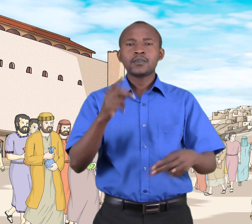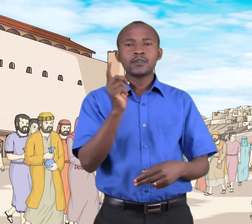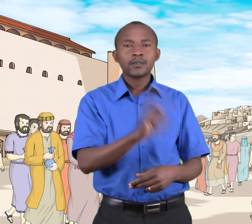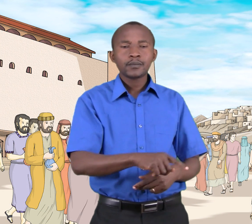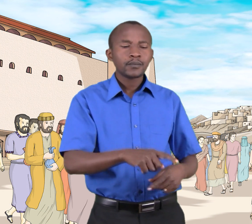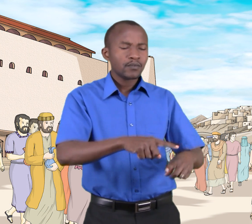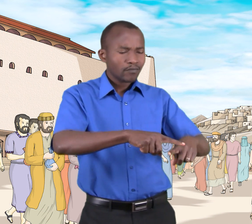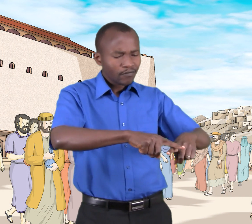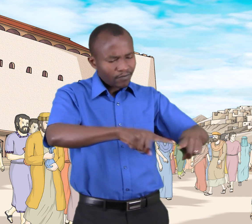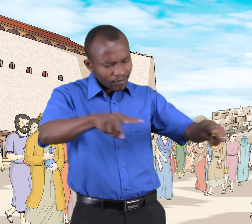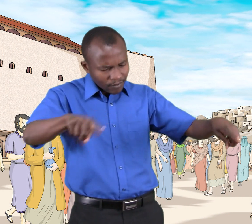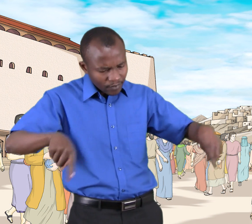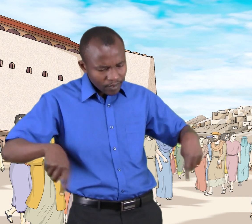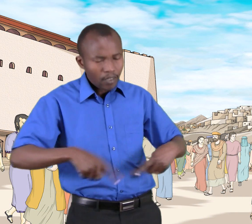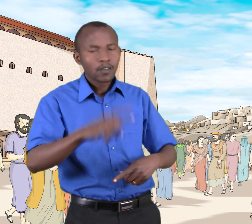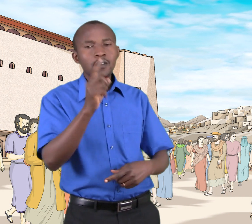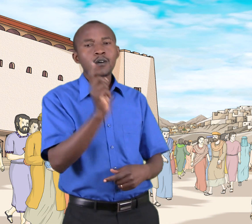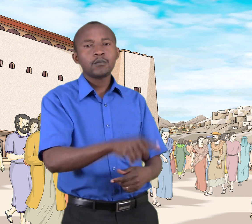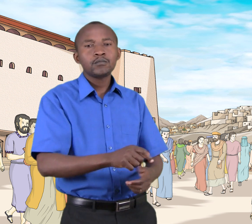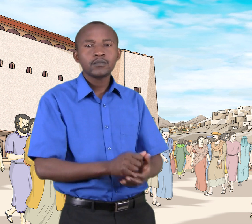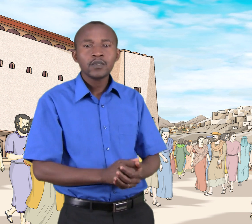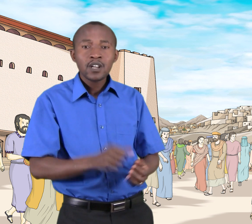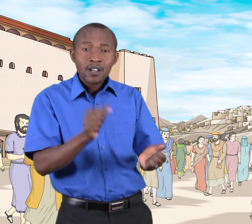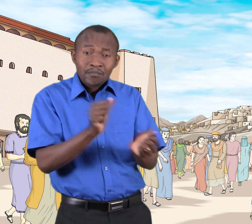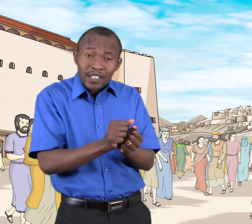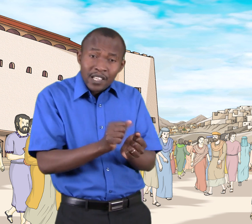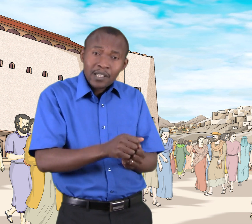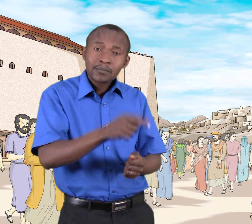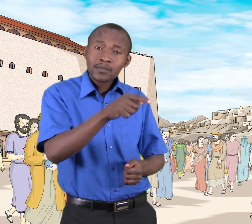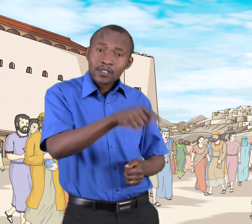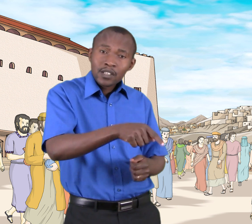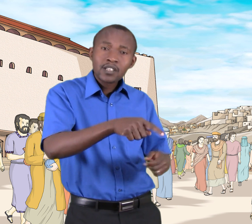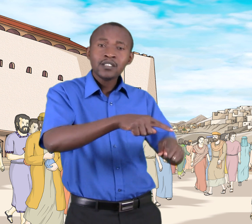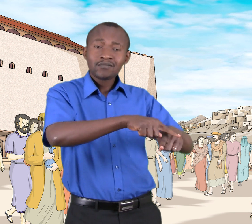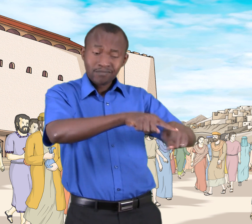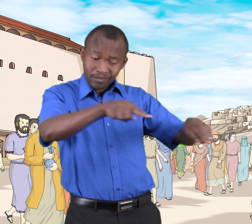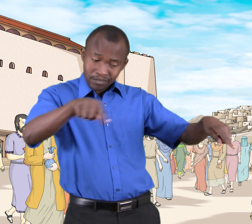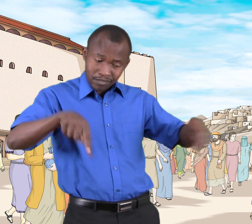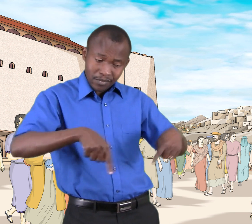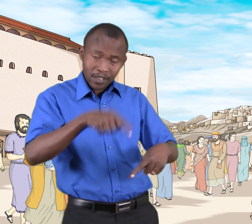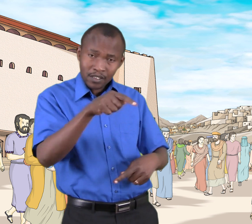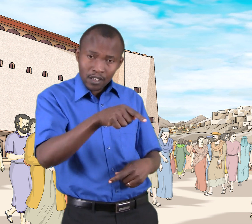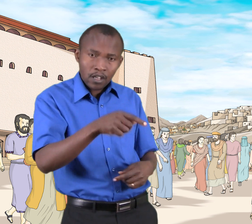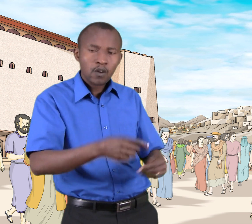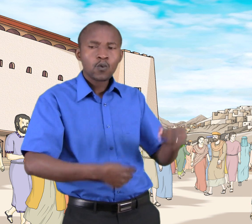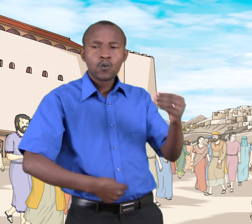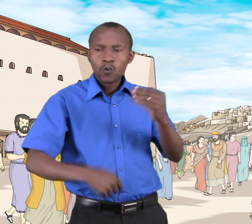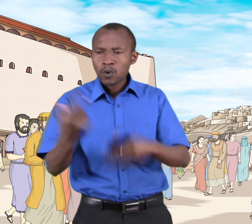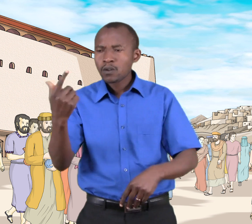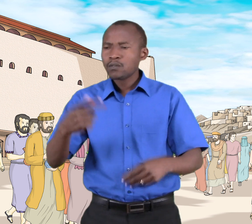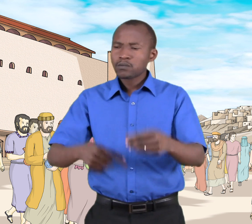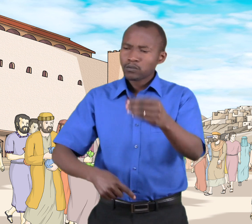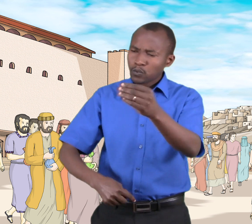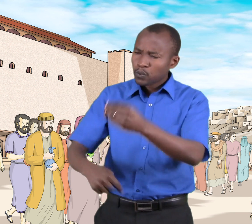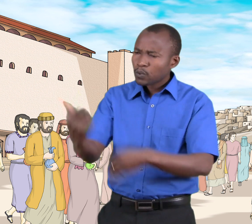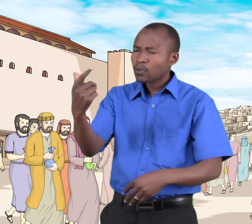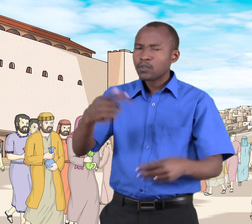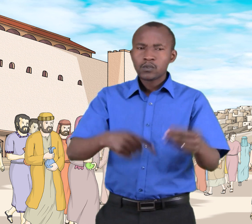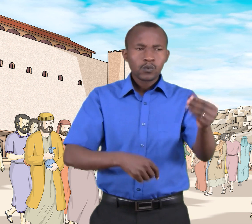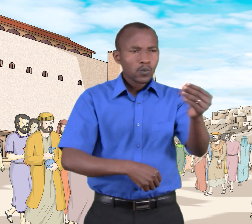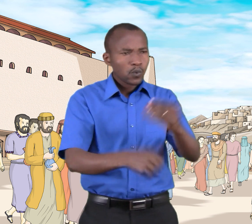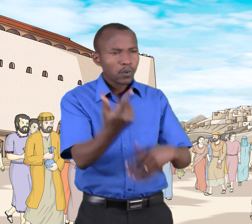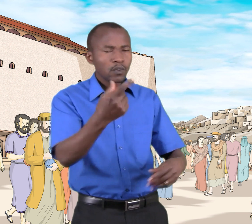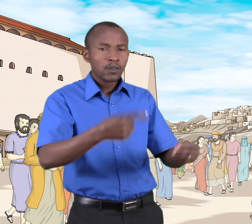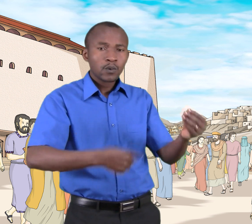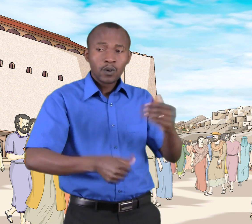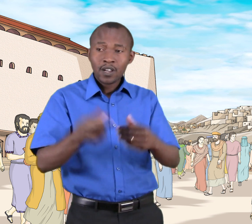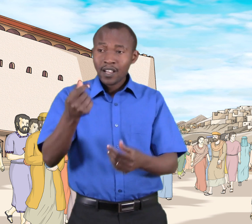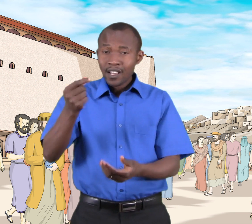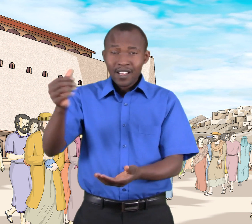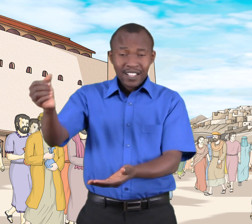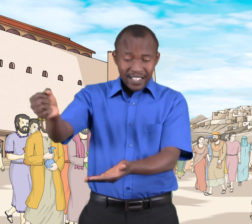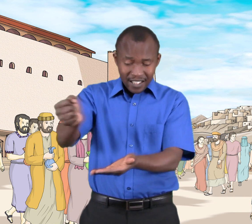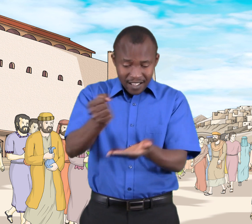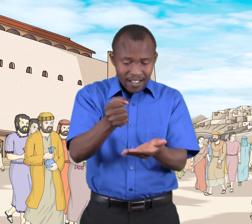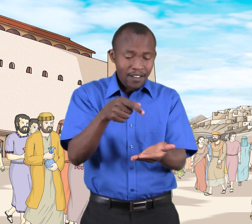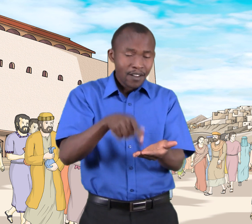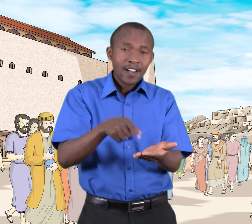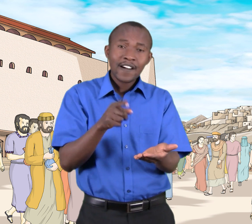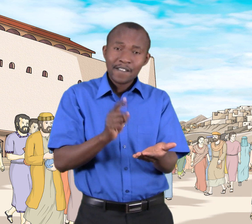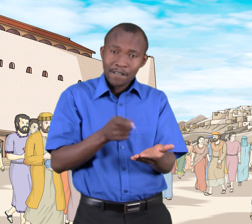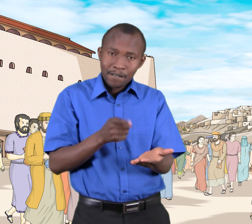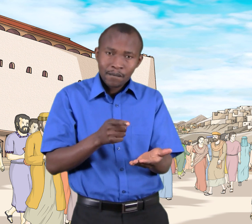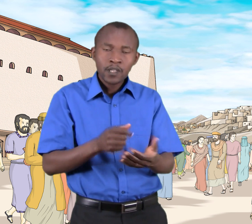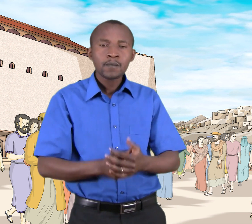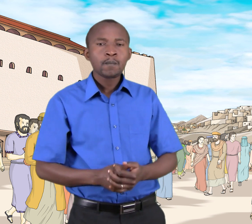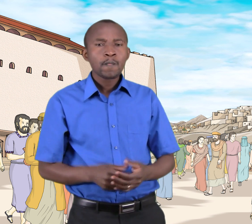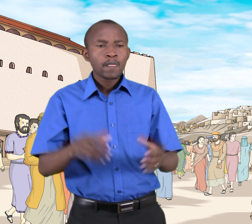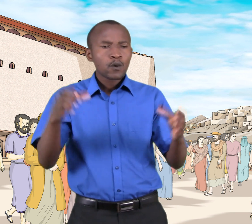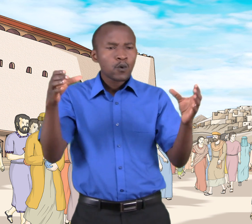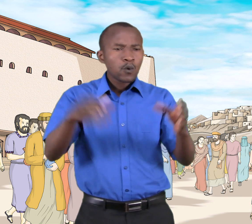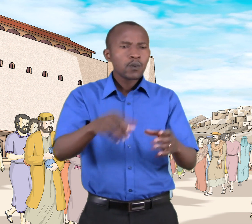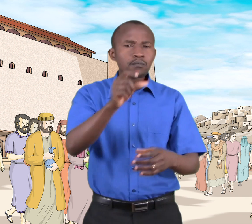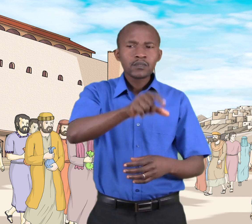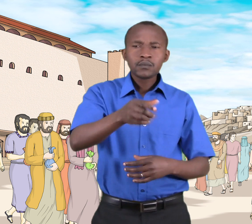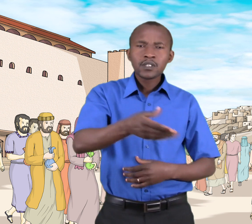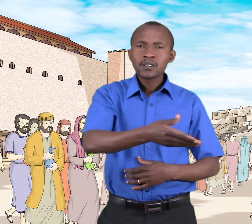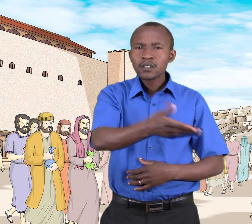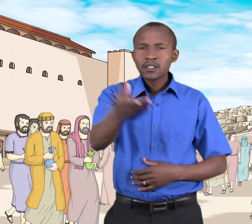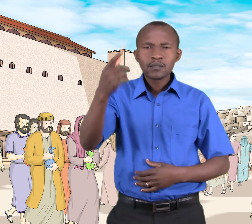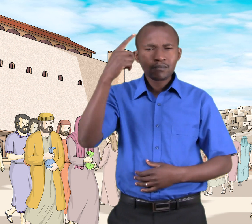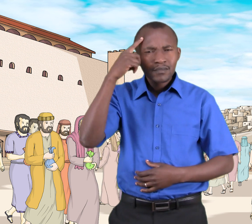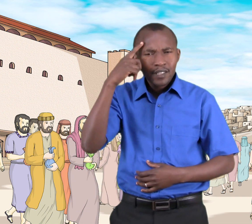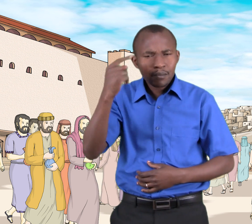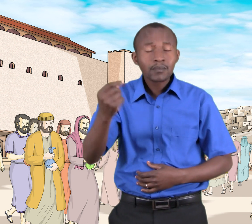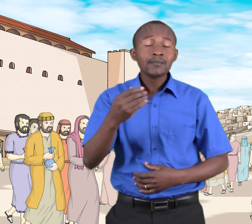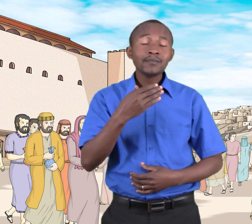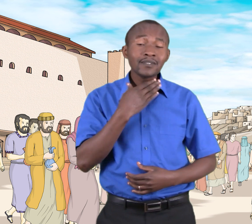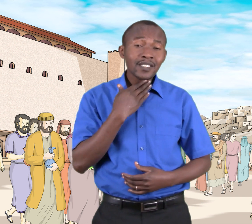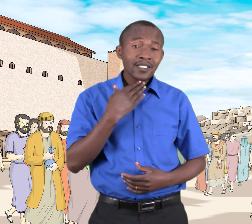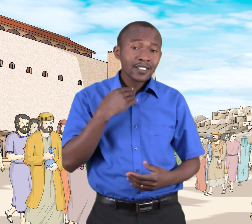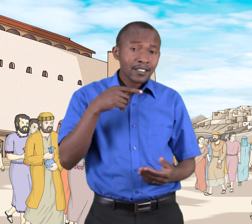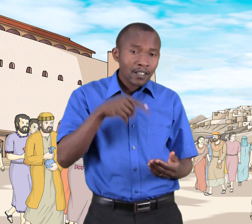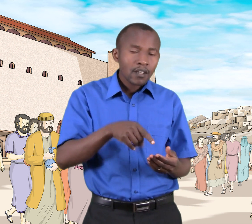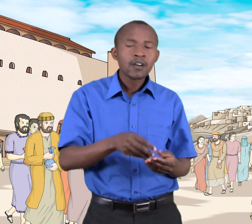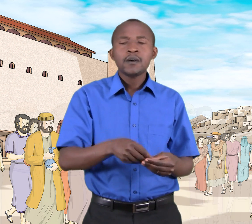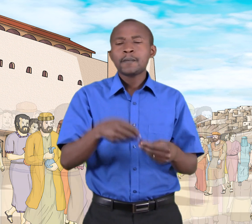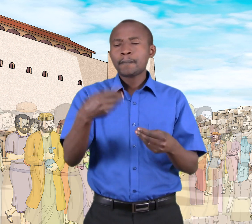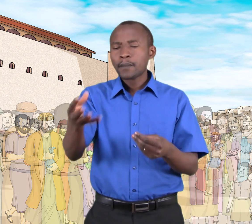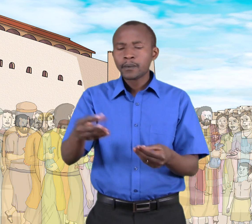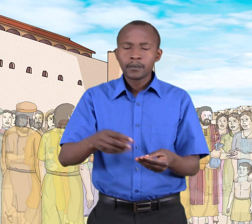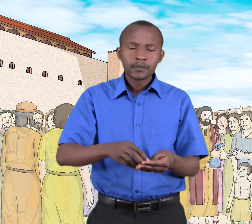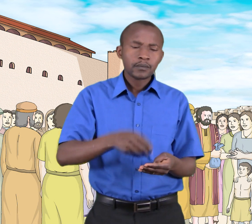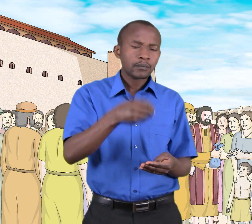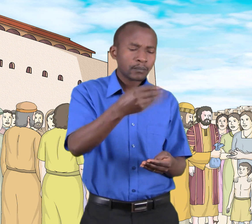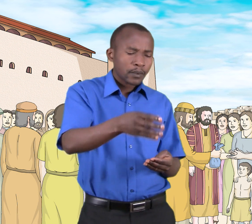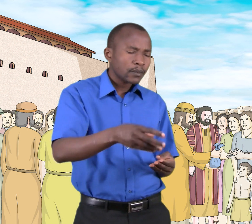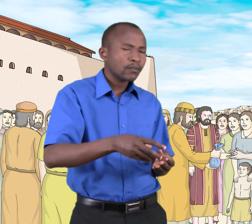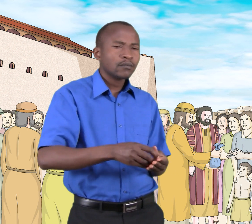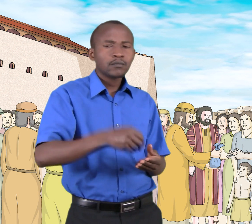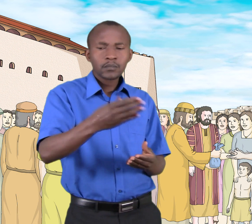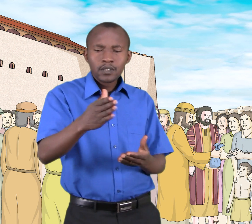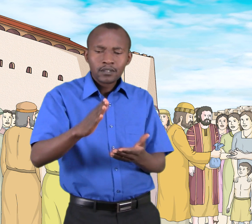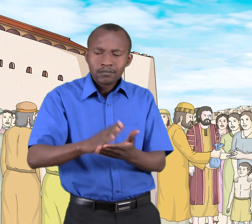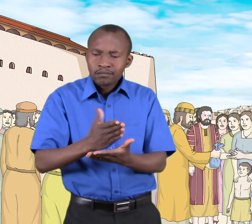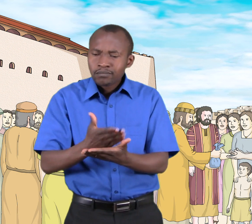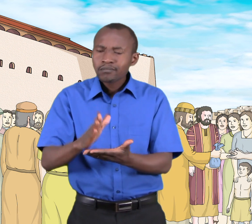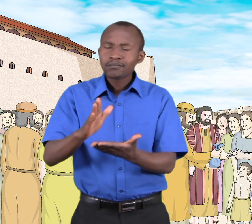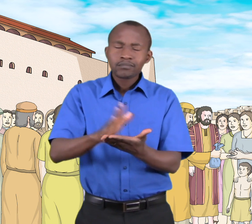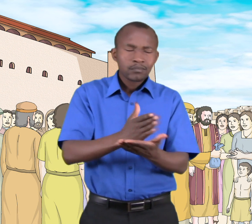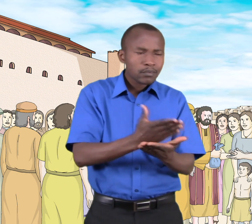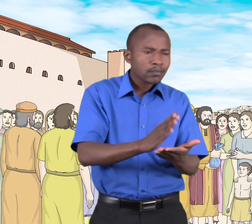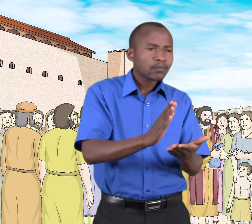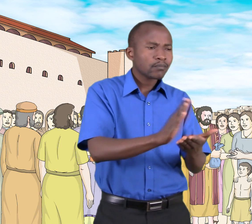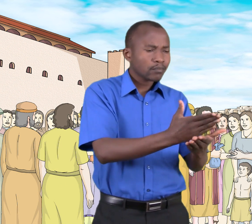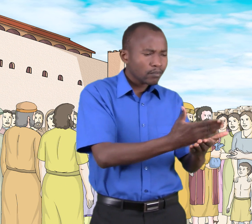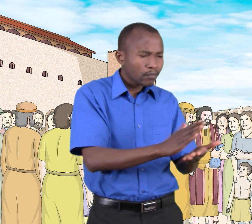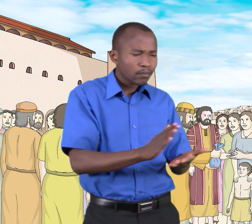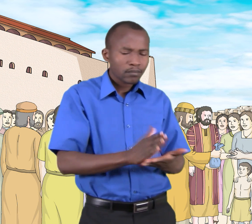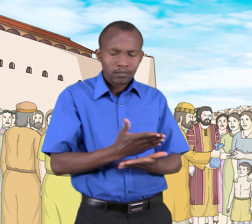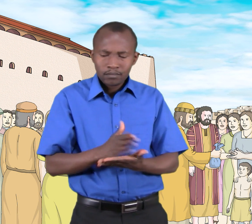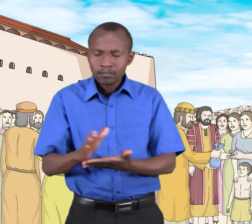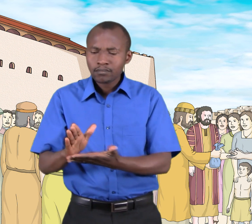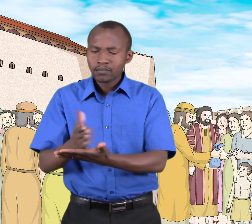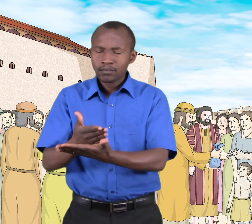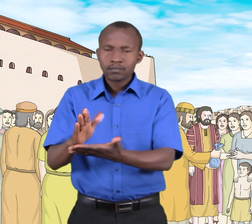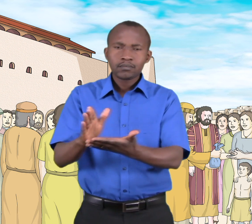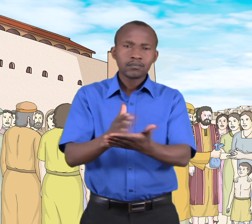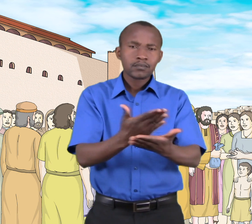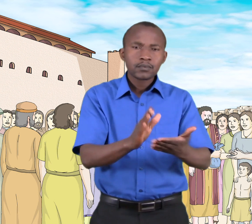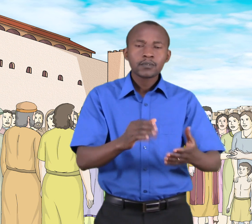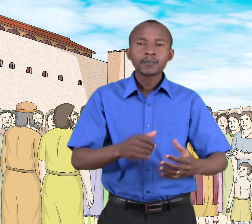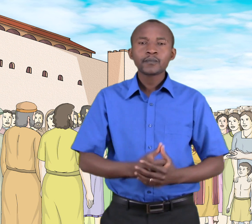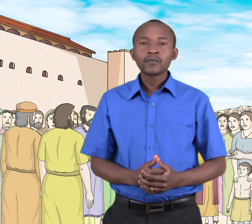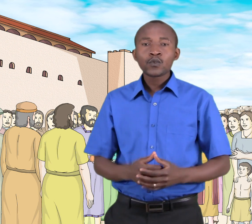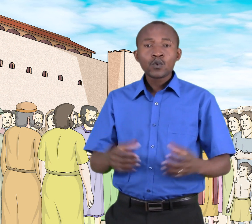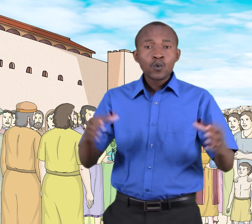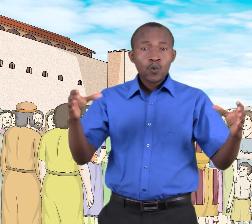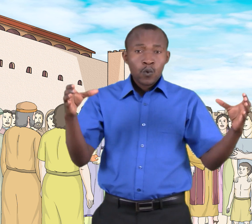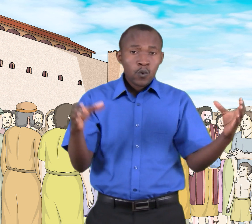All the believers were together and had everything in common.